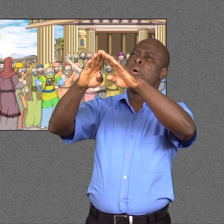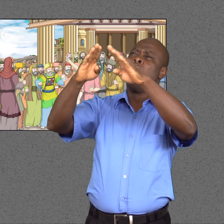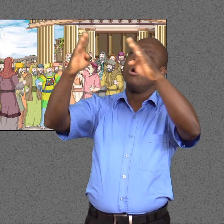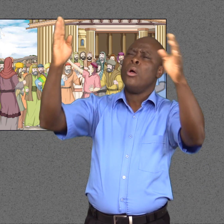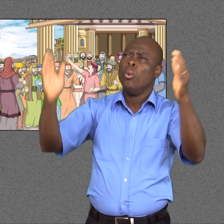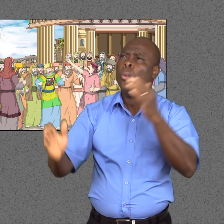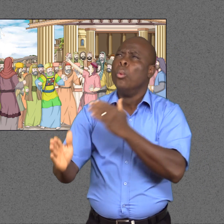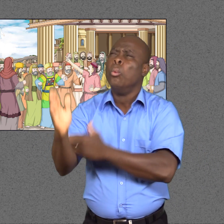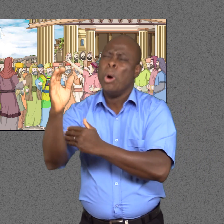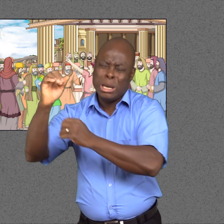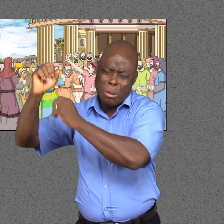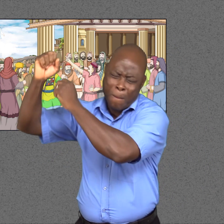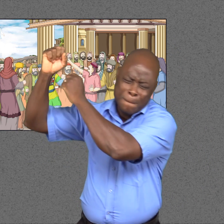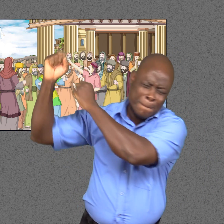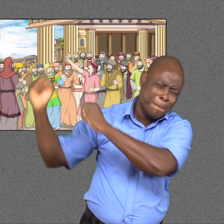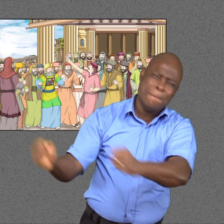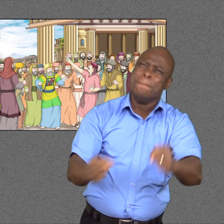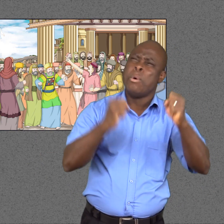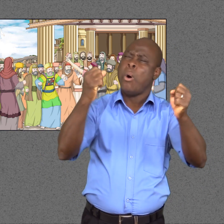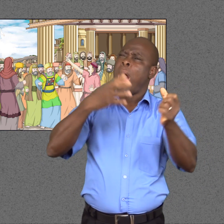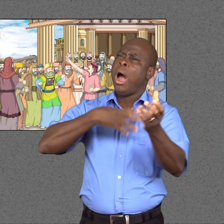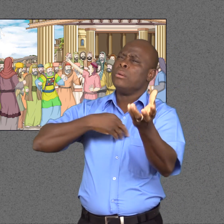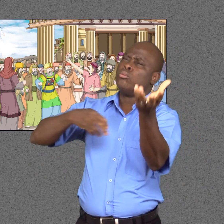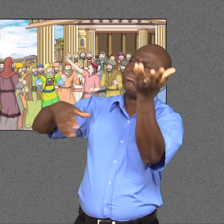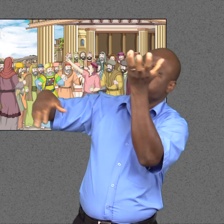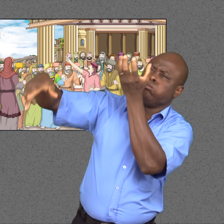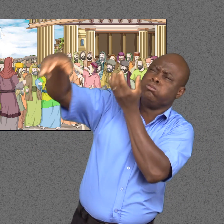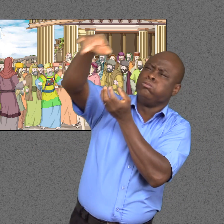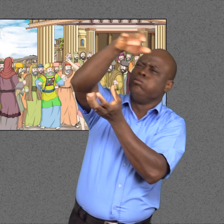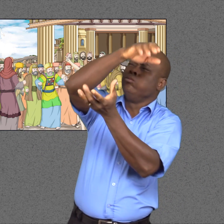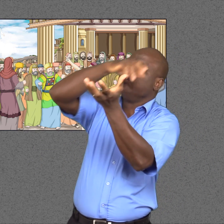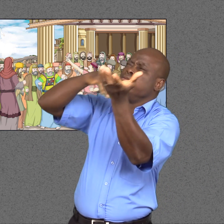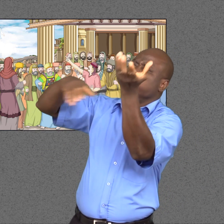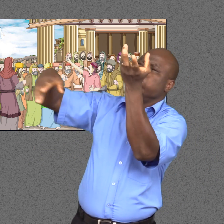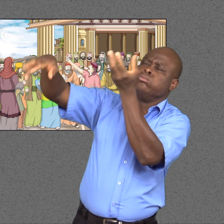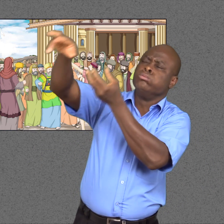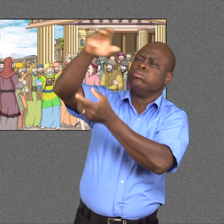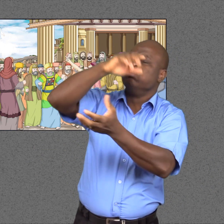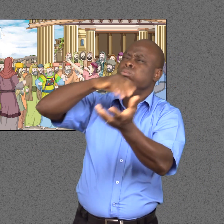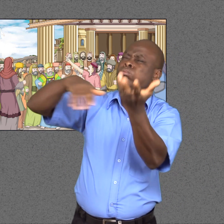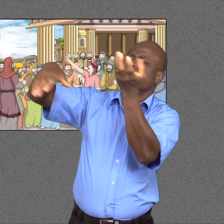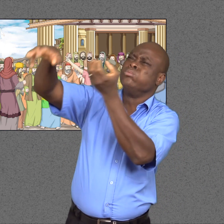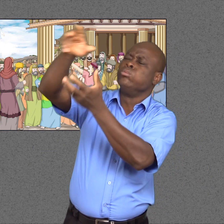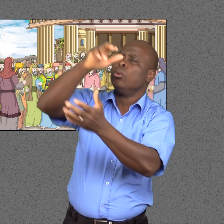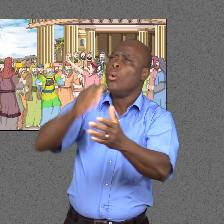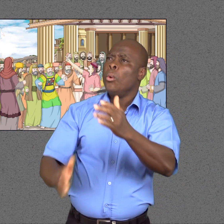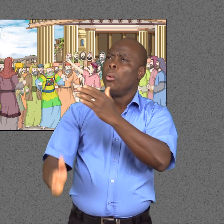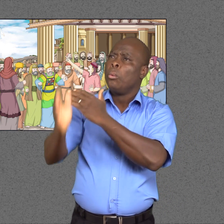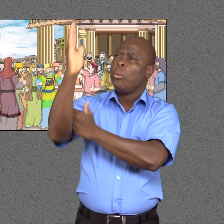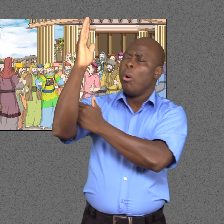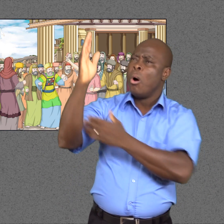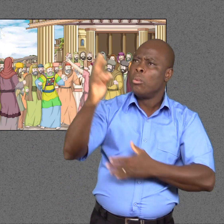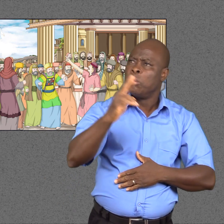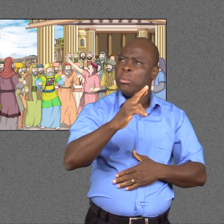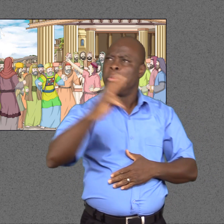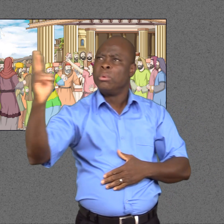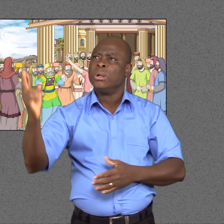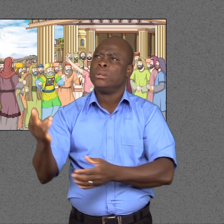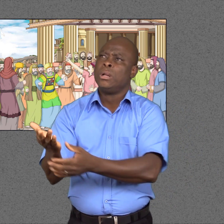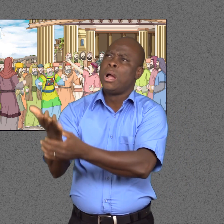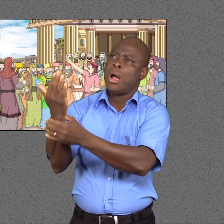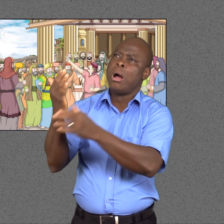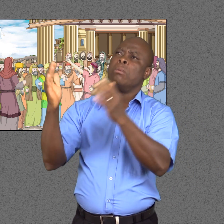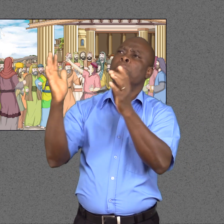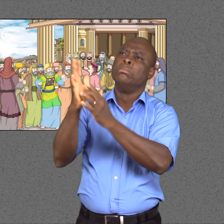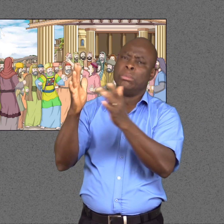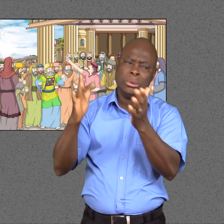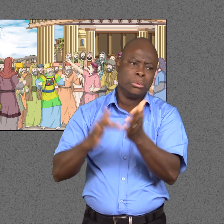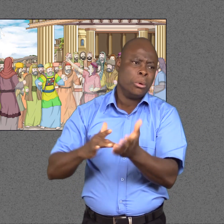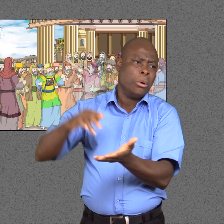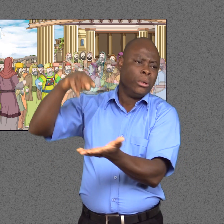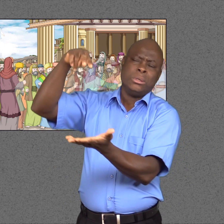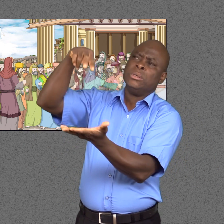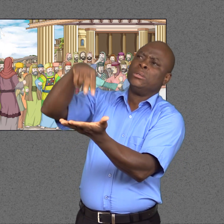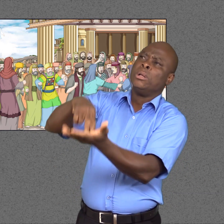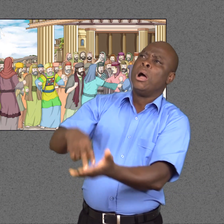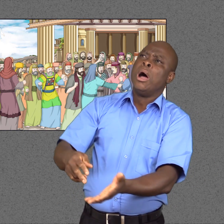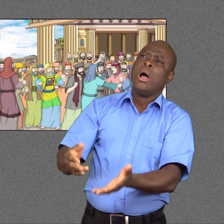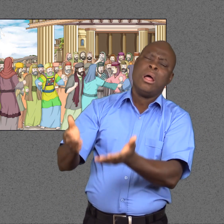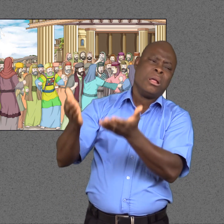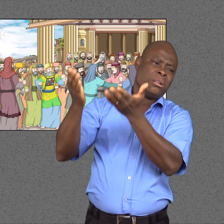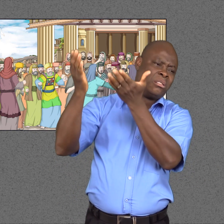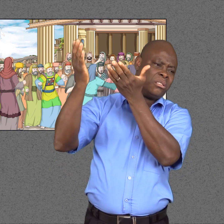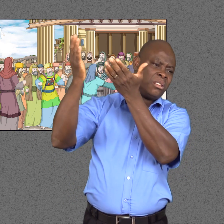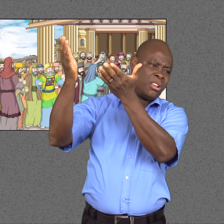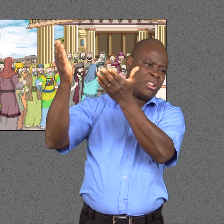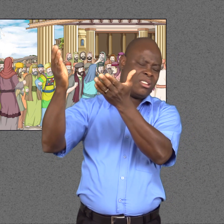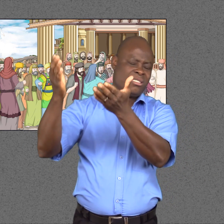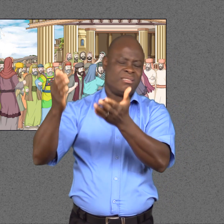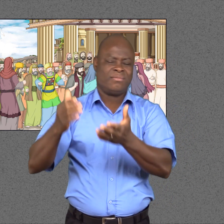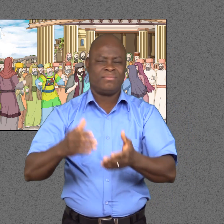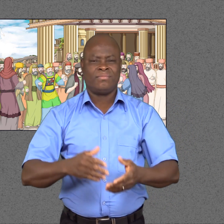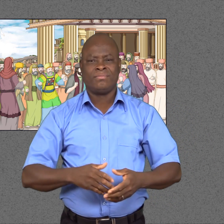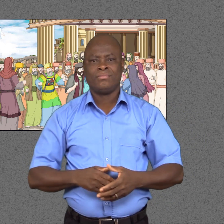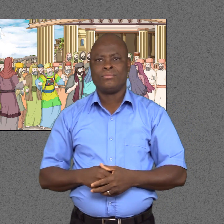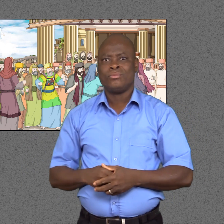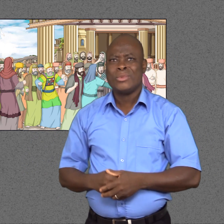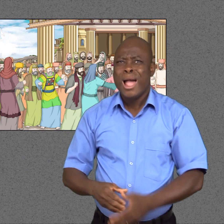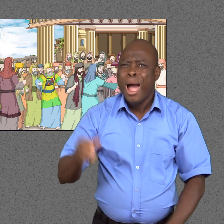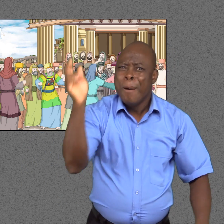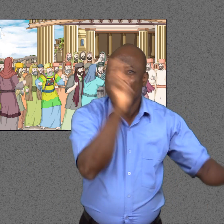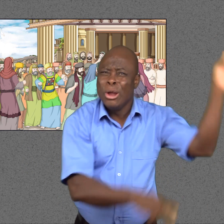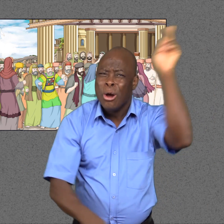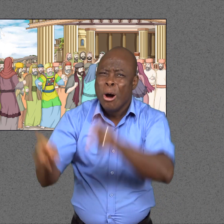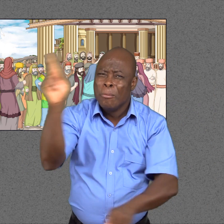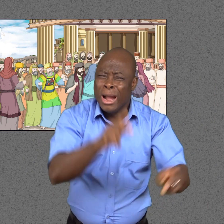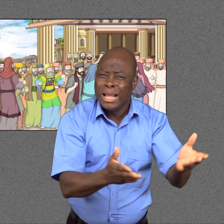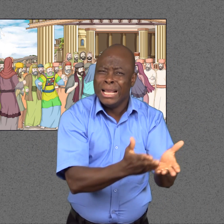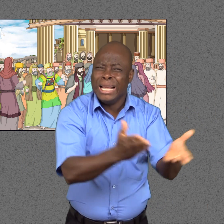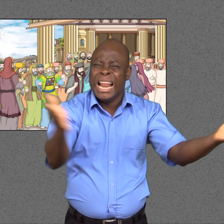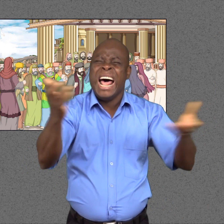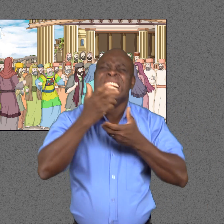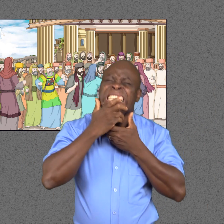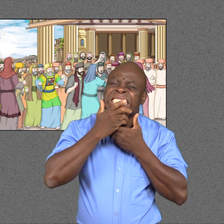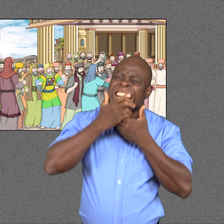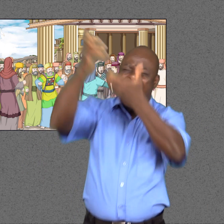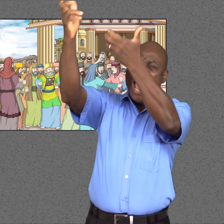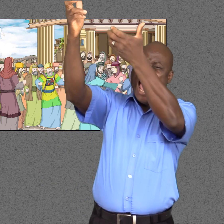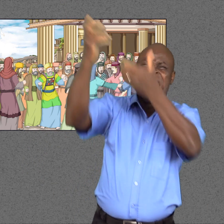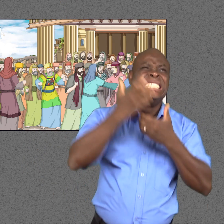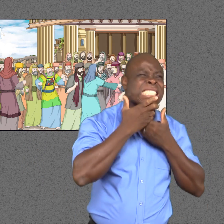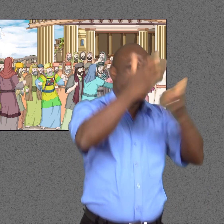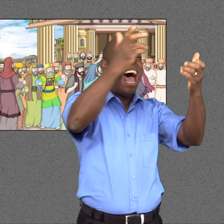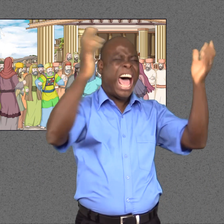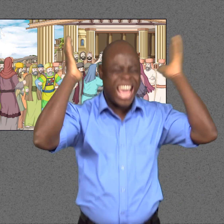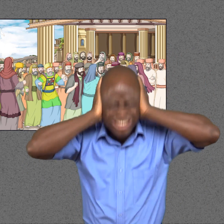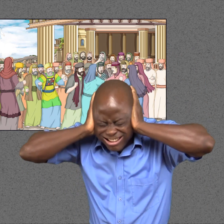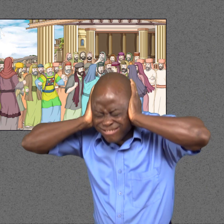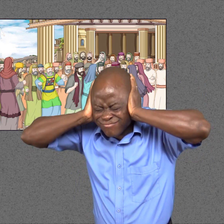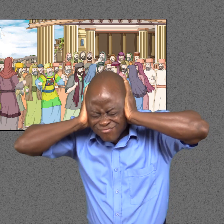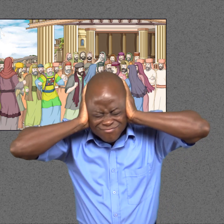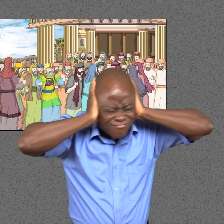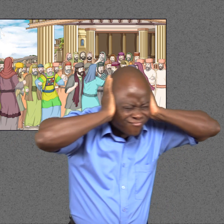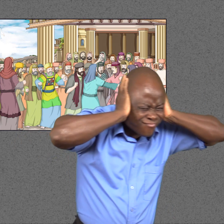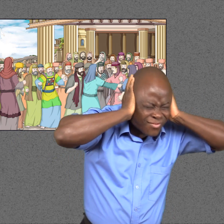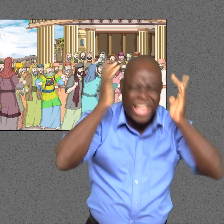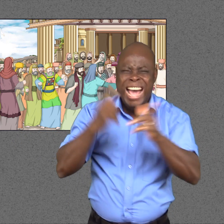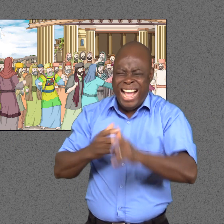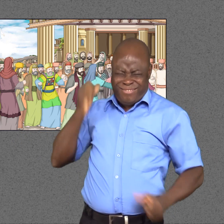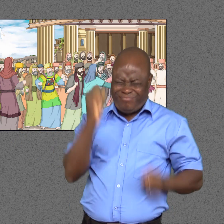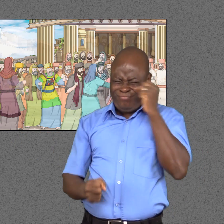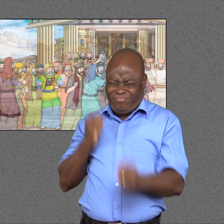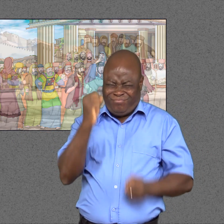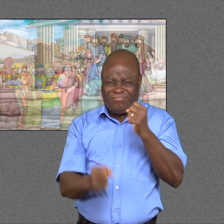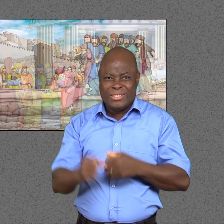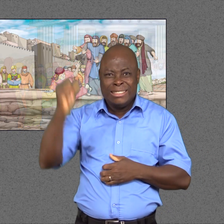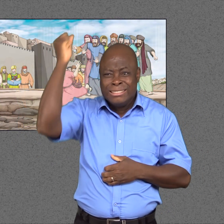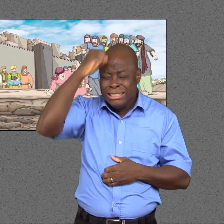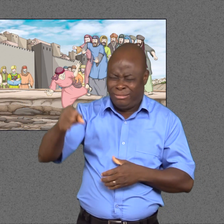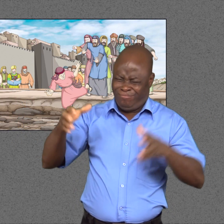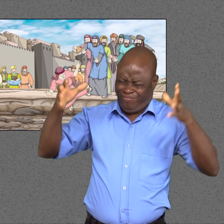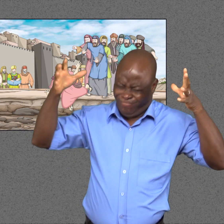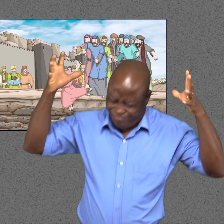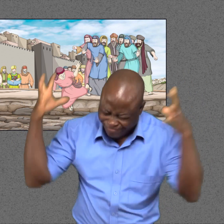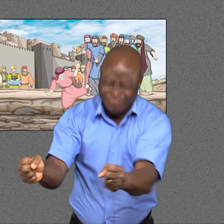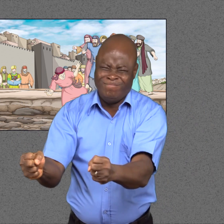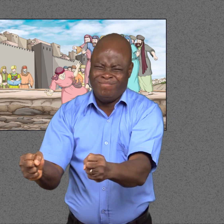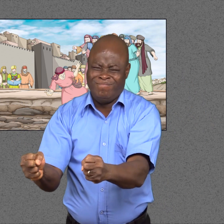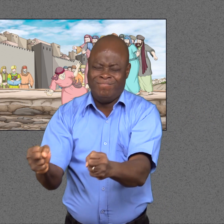At this they covered their ears, cried out in a loud voice, and rushed together at him.